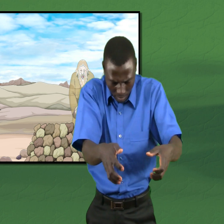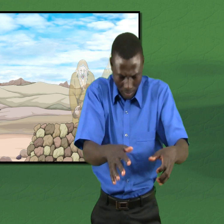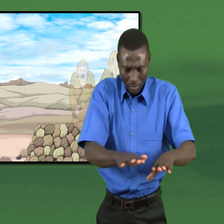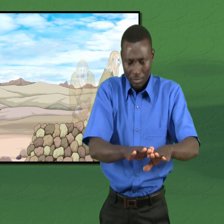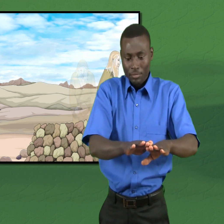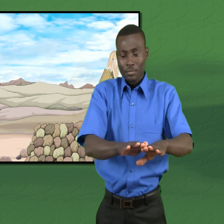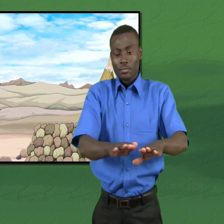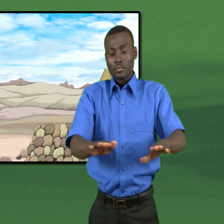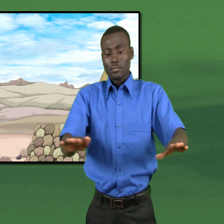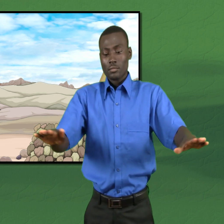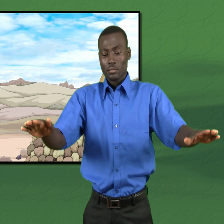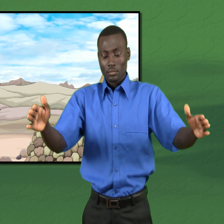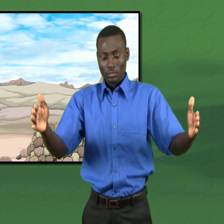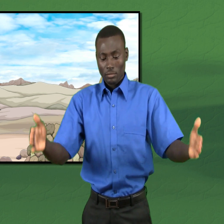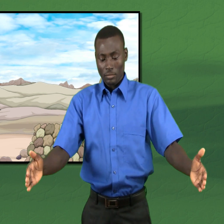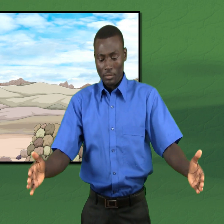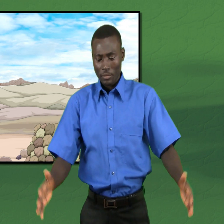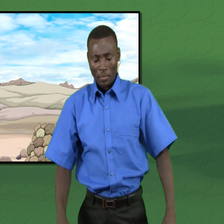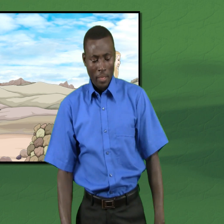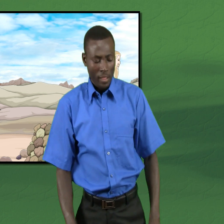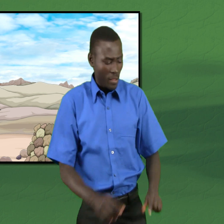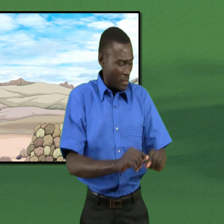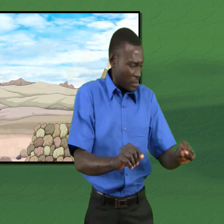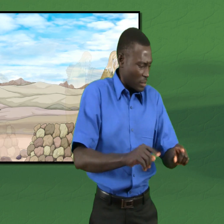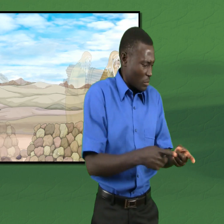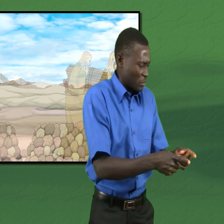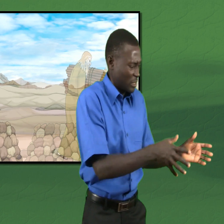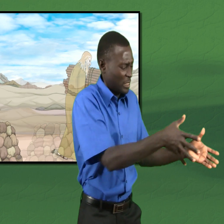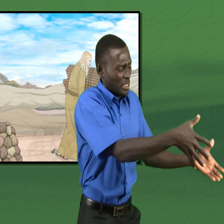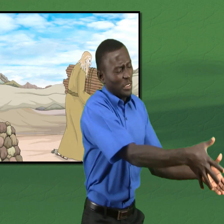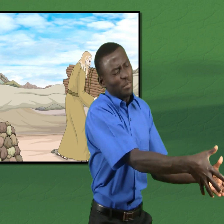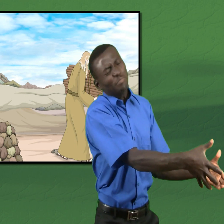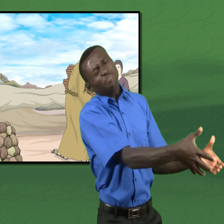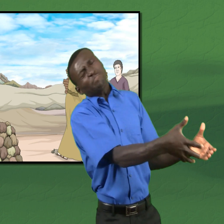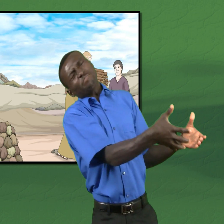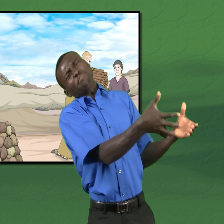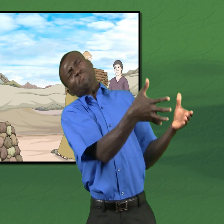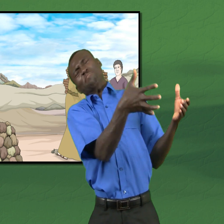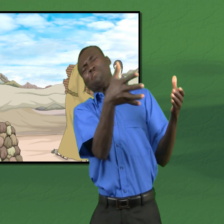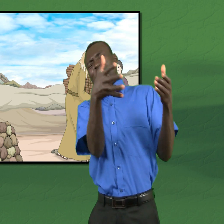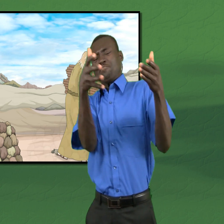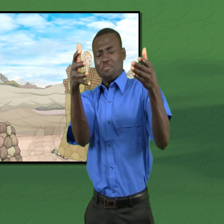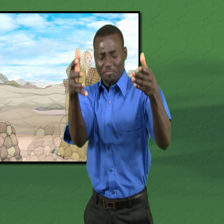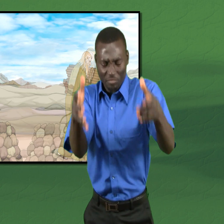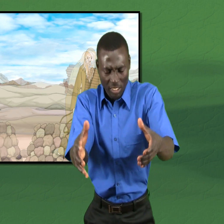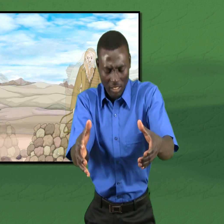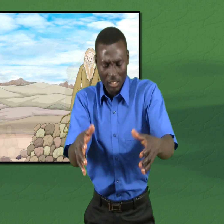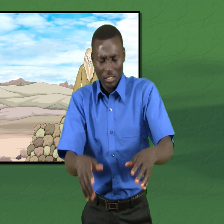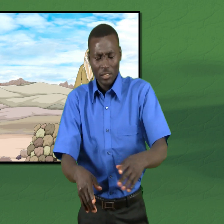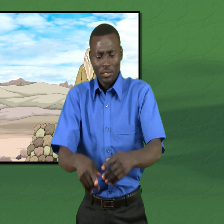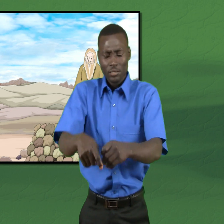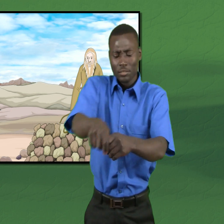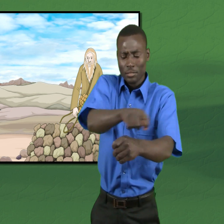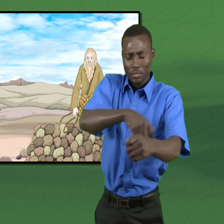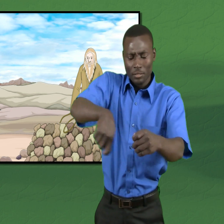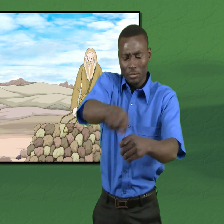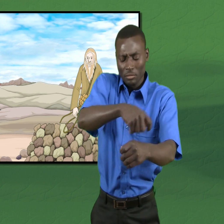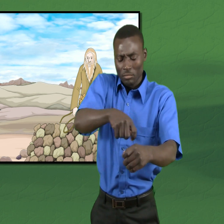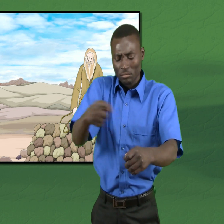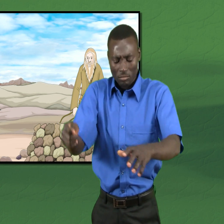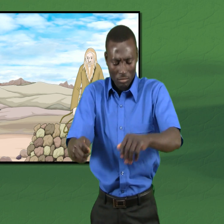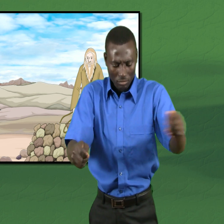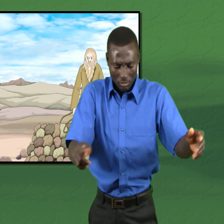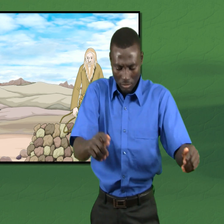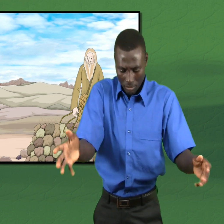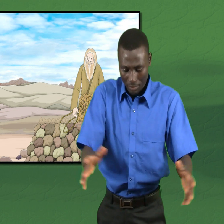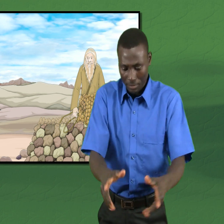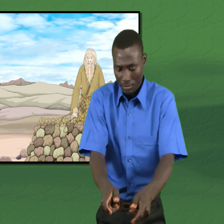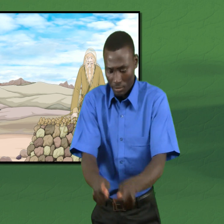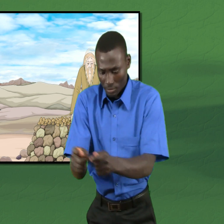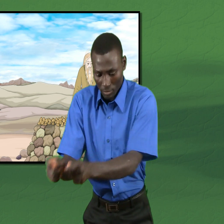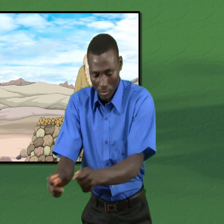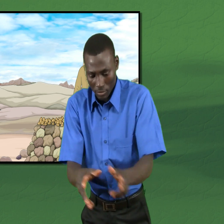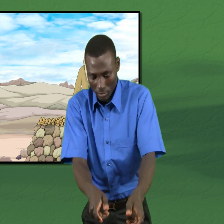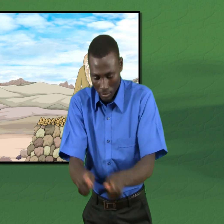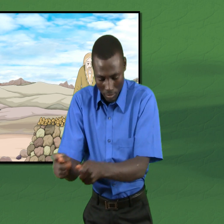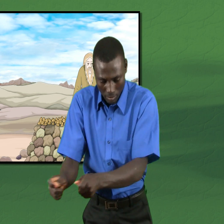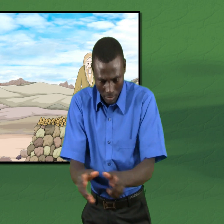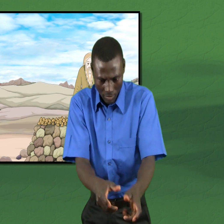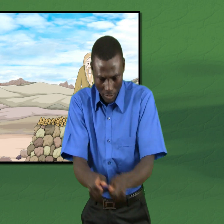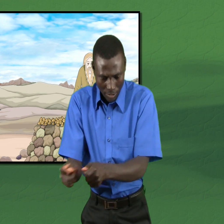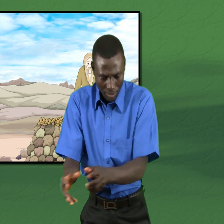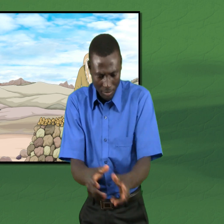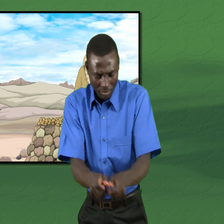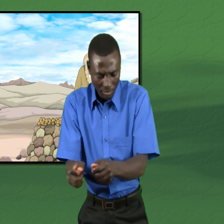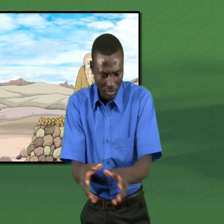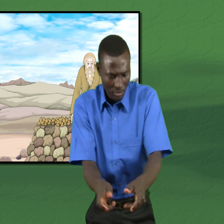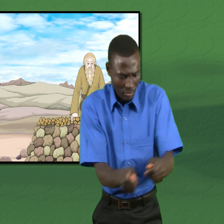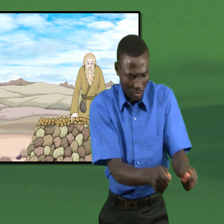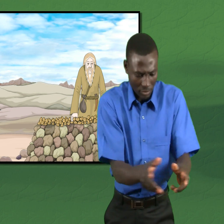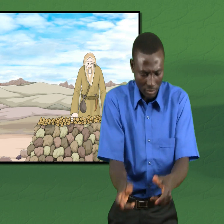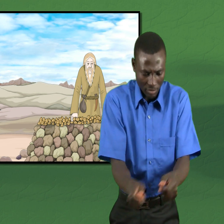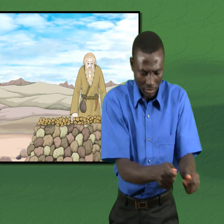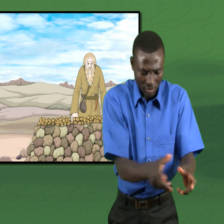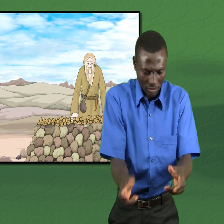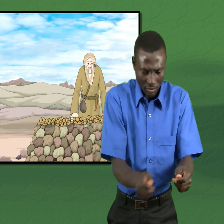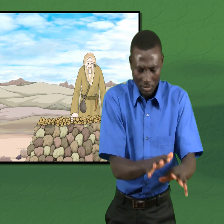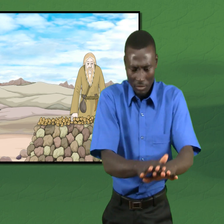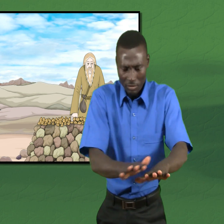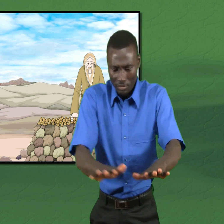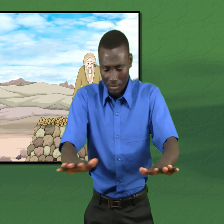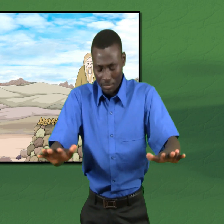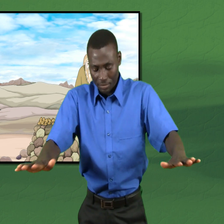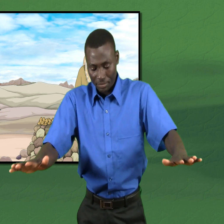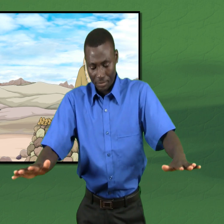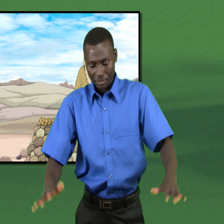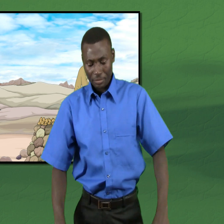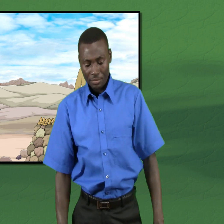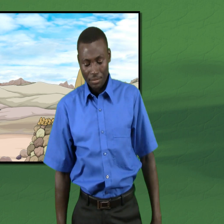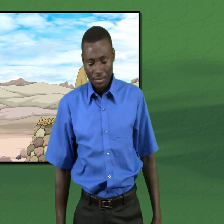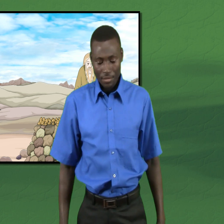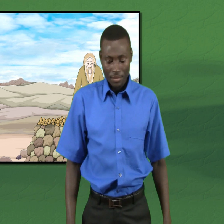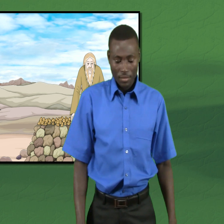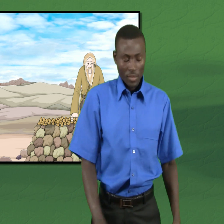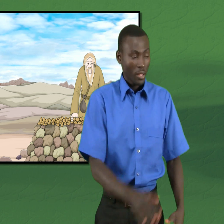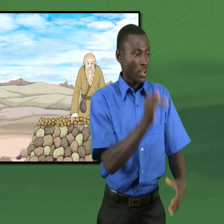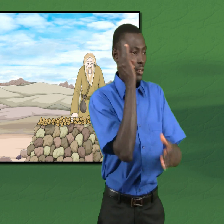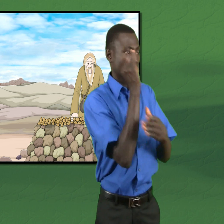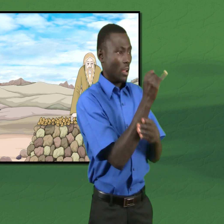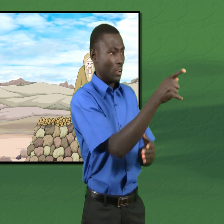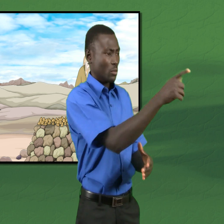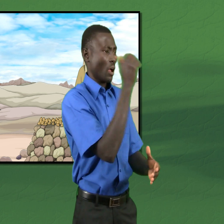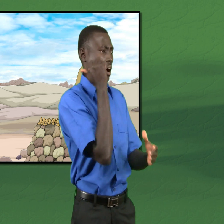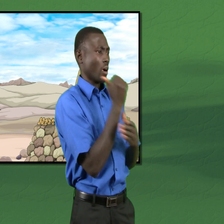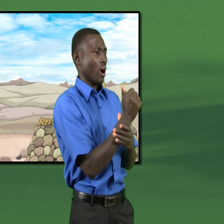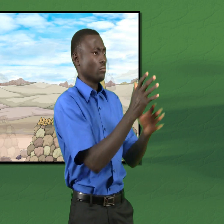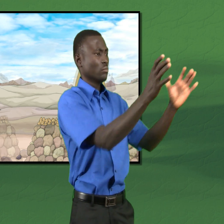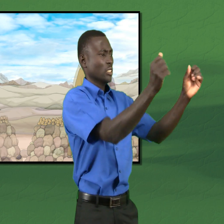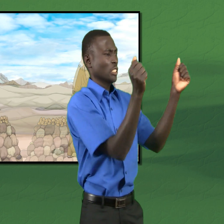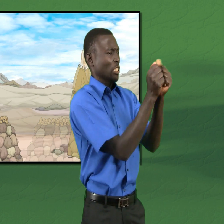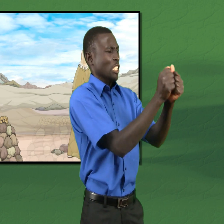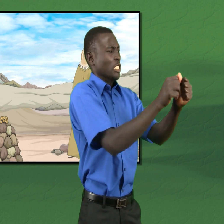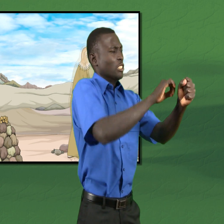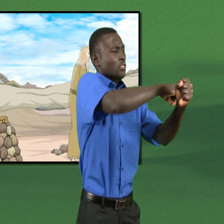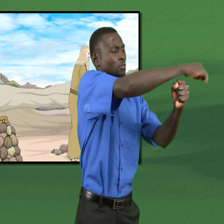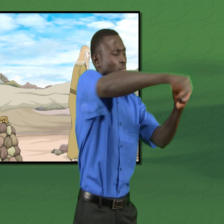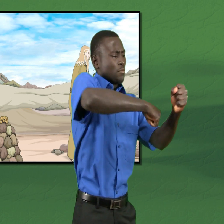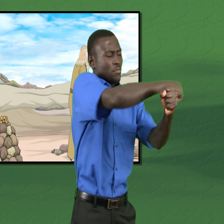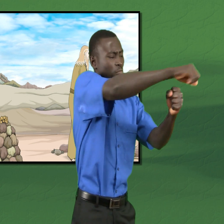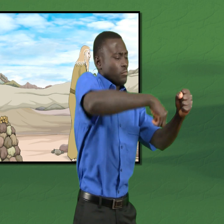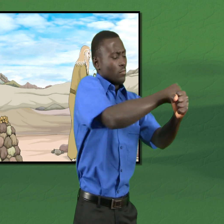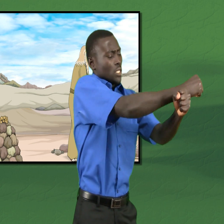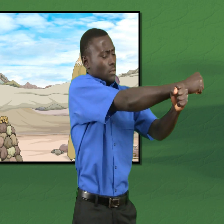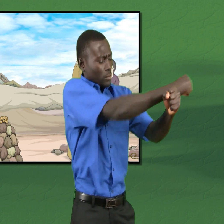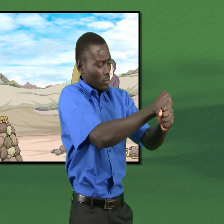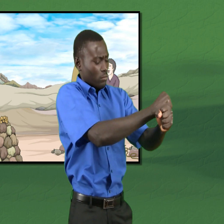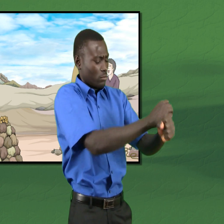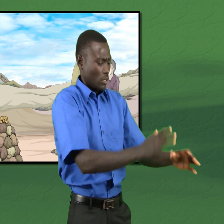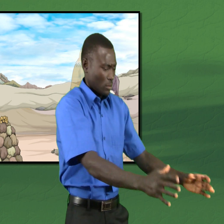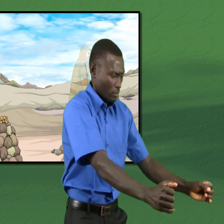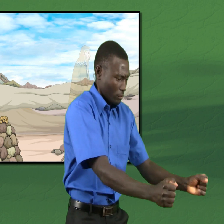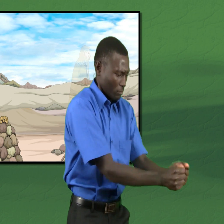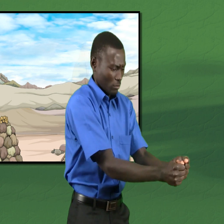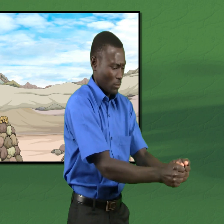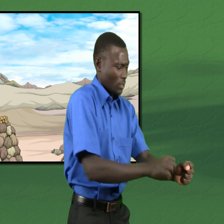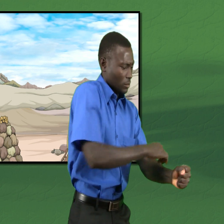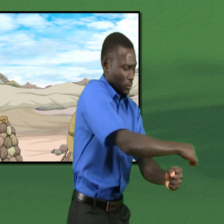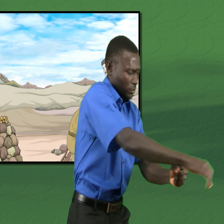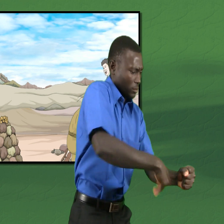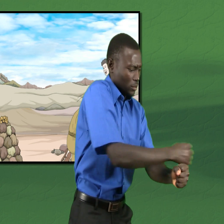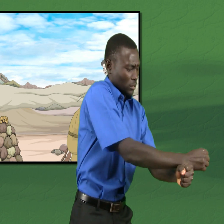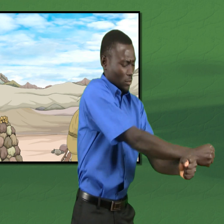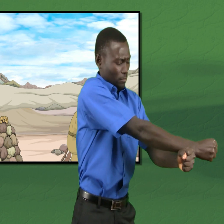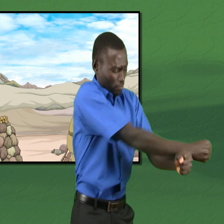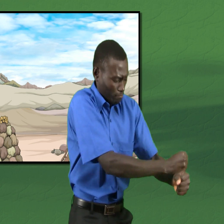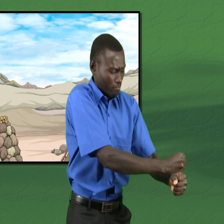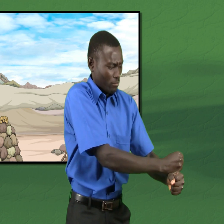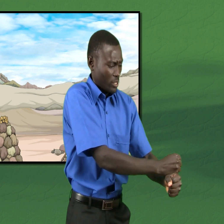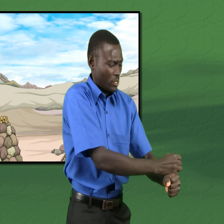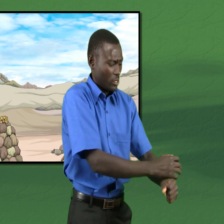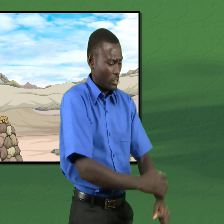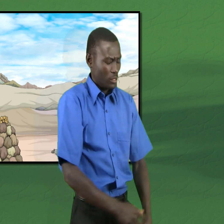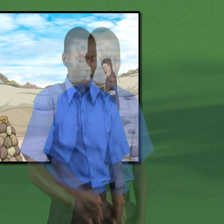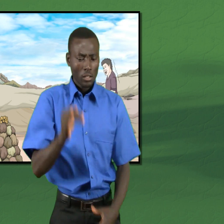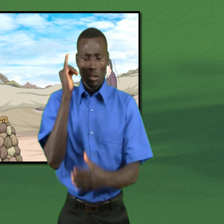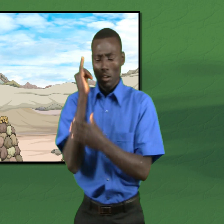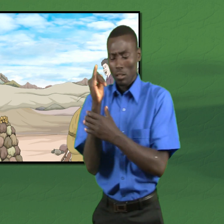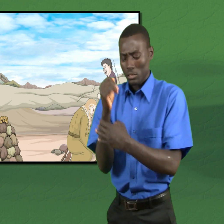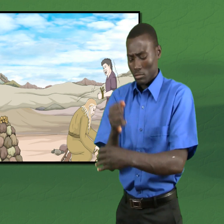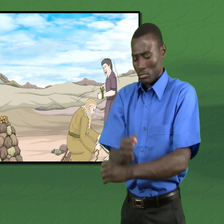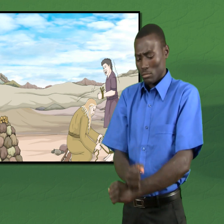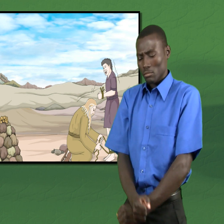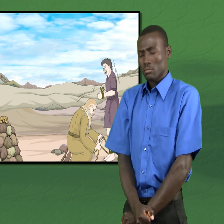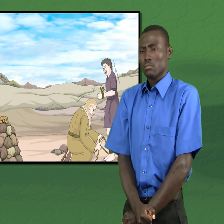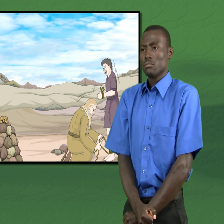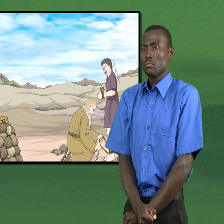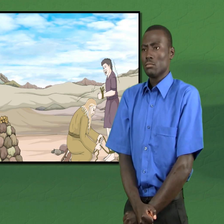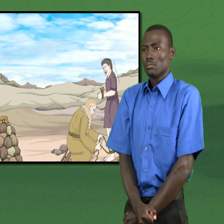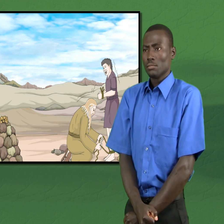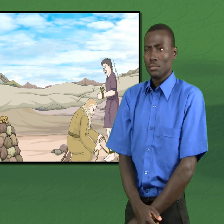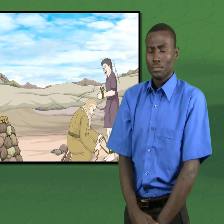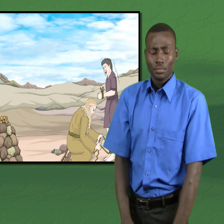He bound his son Isaac and placed him on the altar, atop the wood.